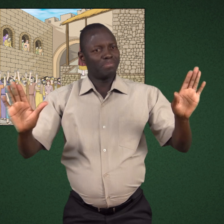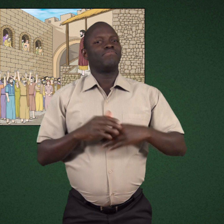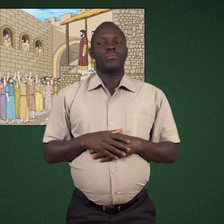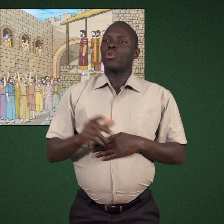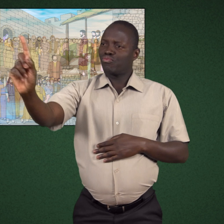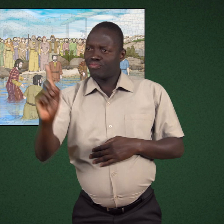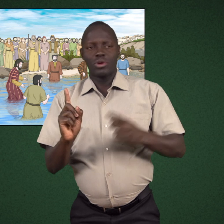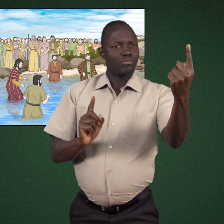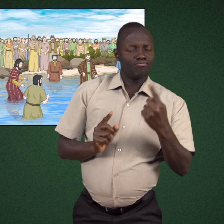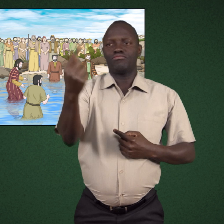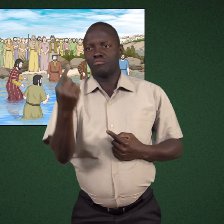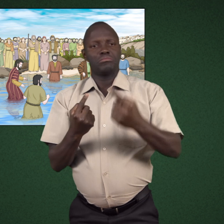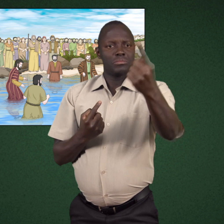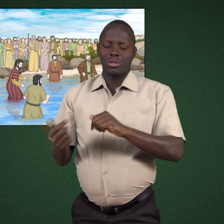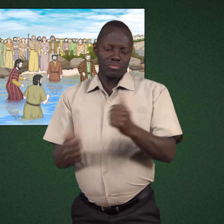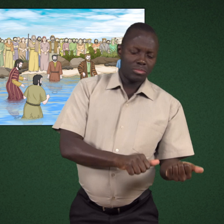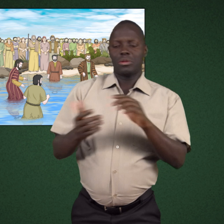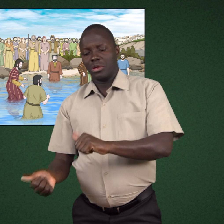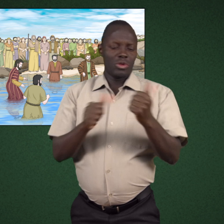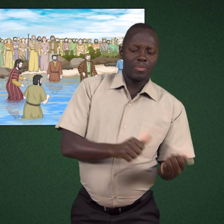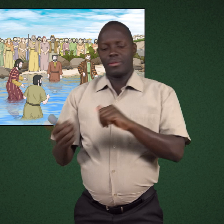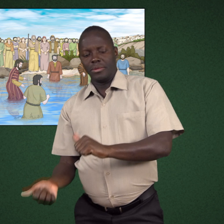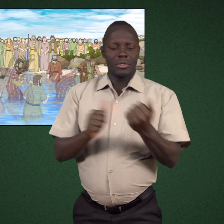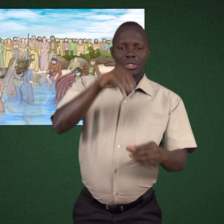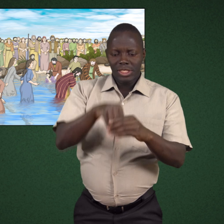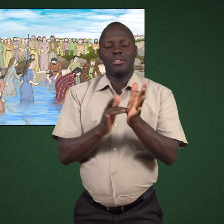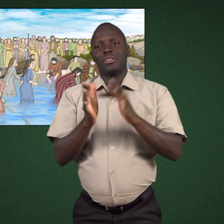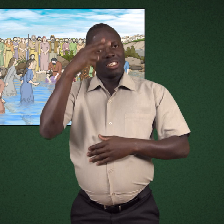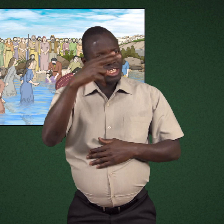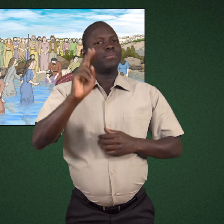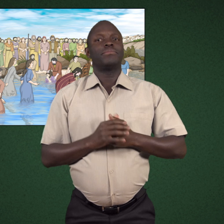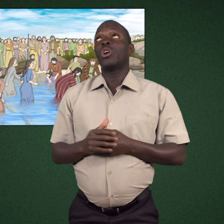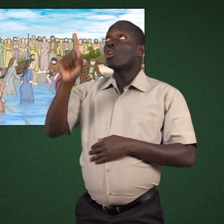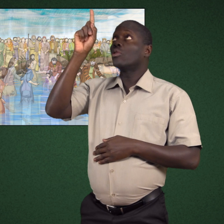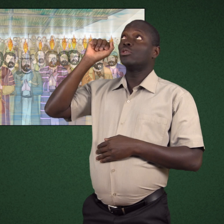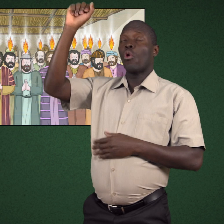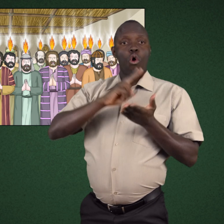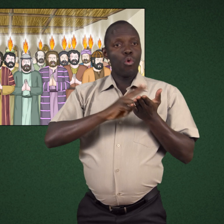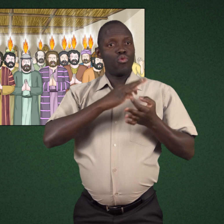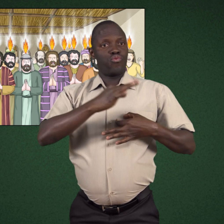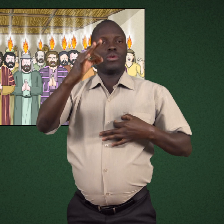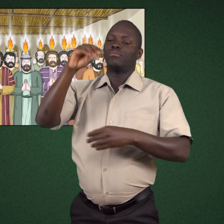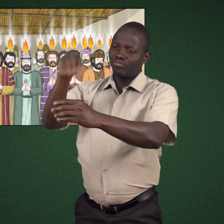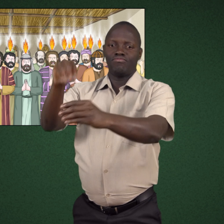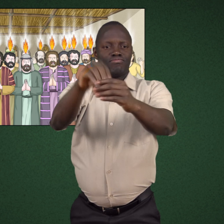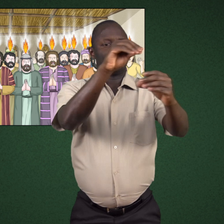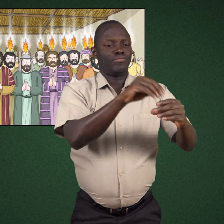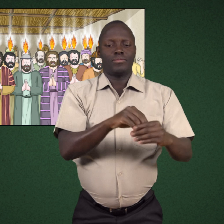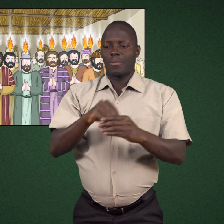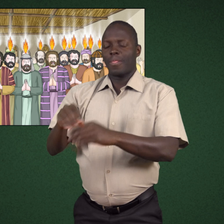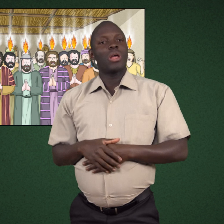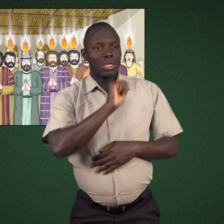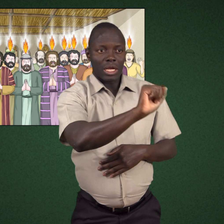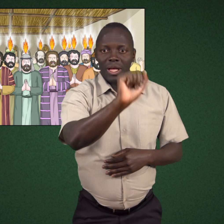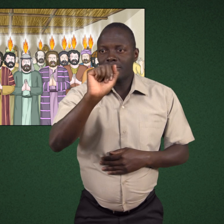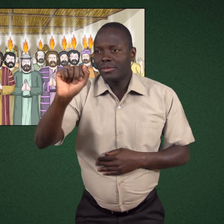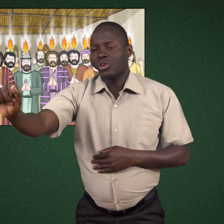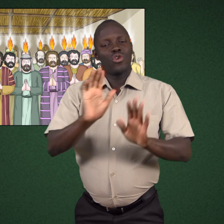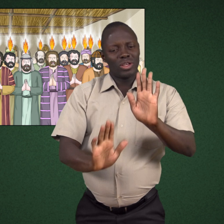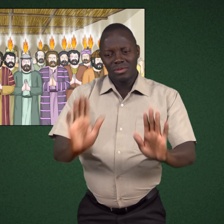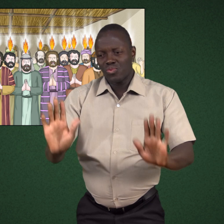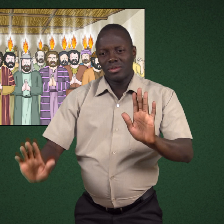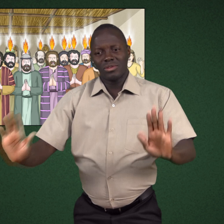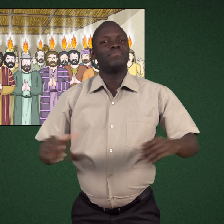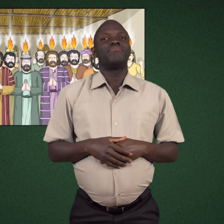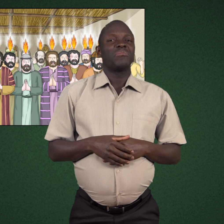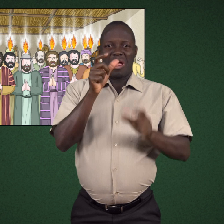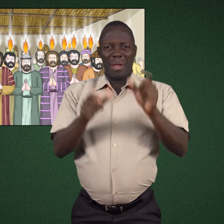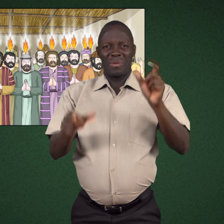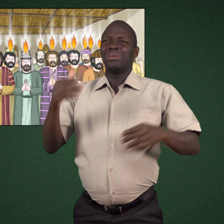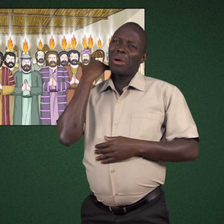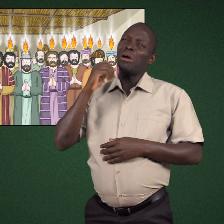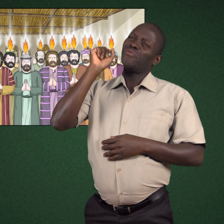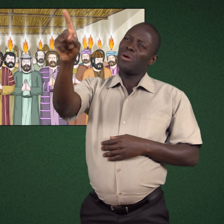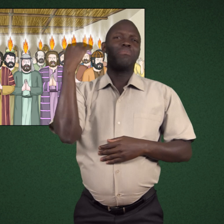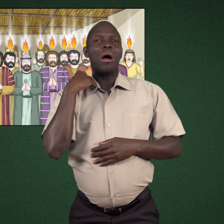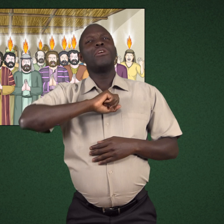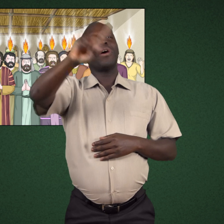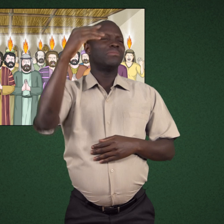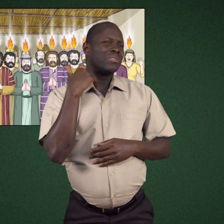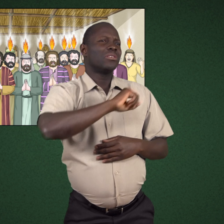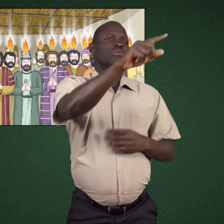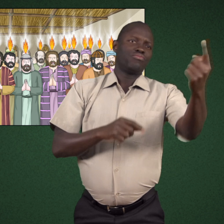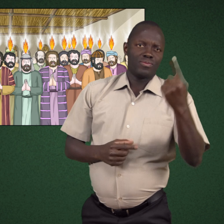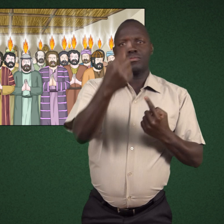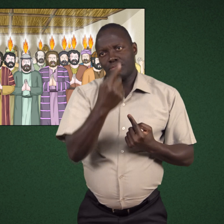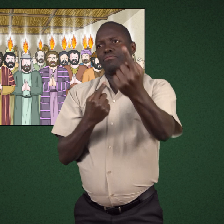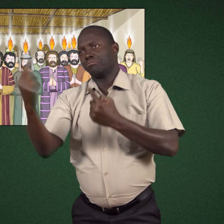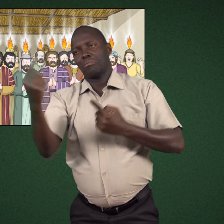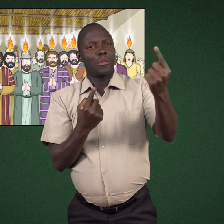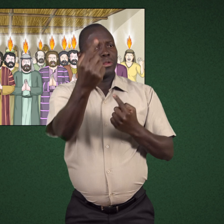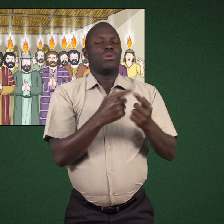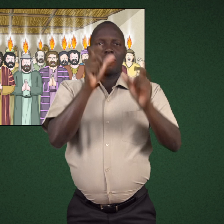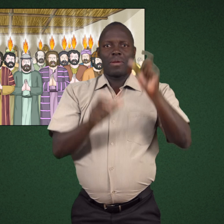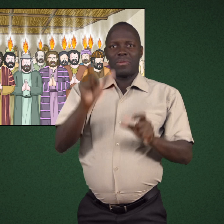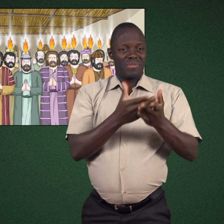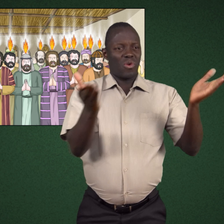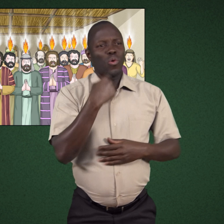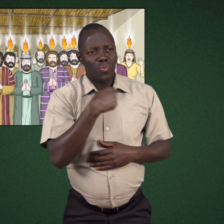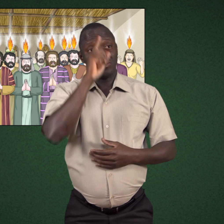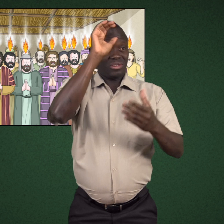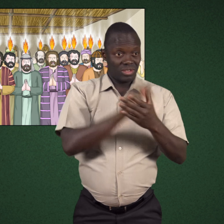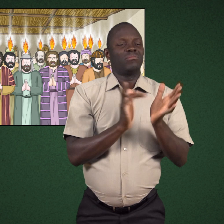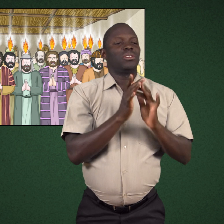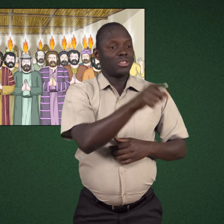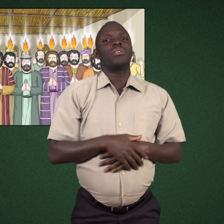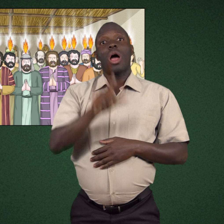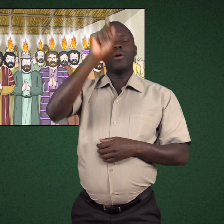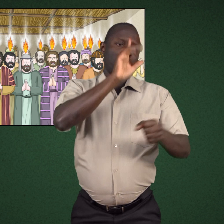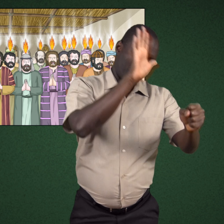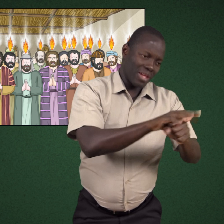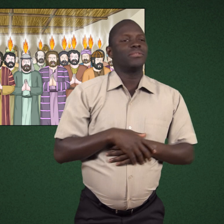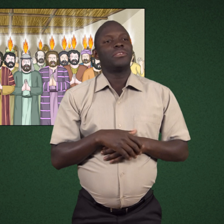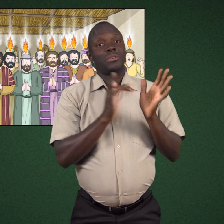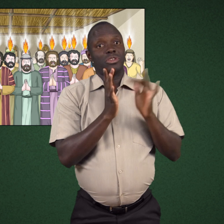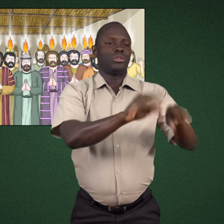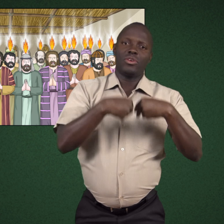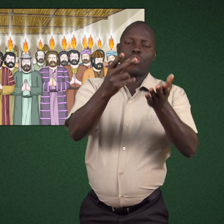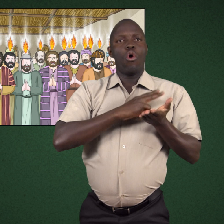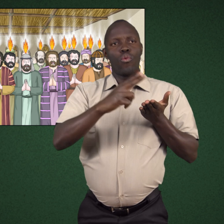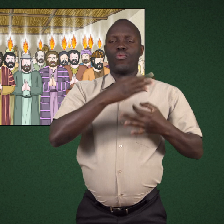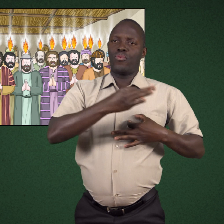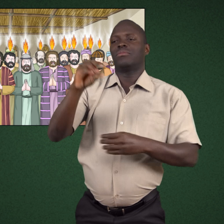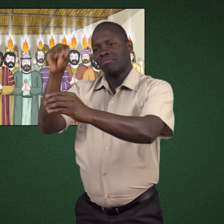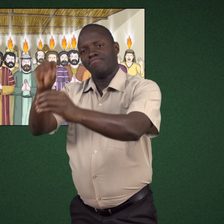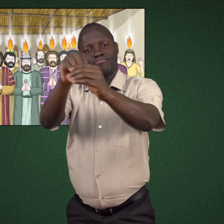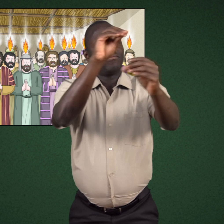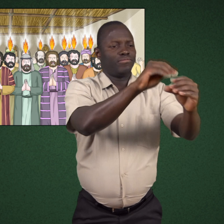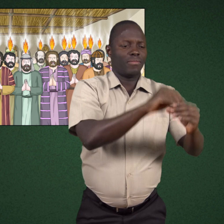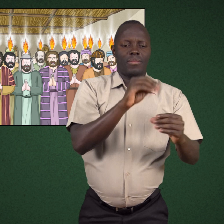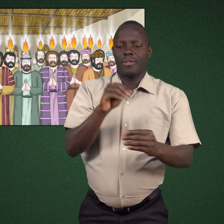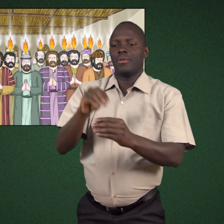Peter replied, “Repent and be baptized, every one of you, in the name of Jesus Christ for the forgiveness of your sins, and you will receive the gift of the Holy Spirit.